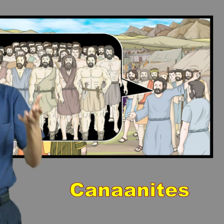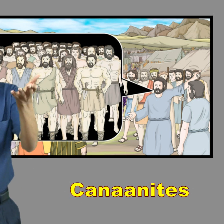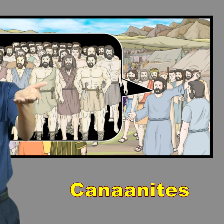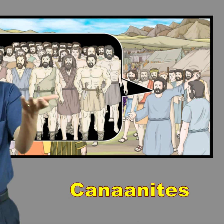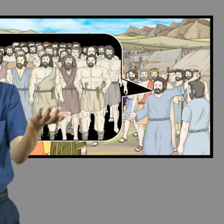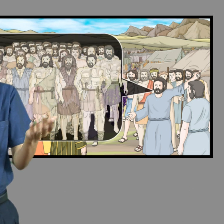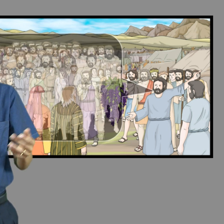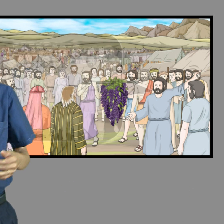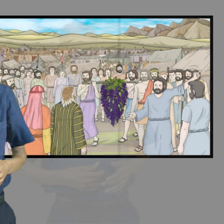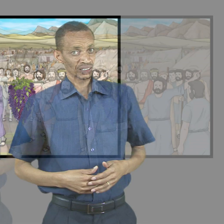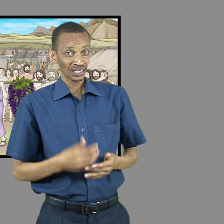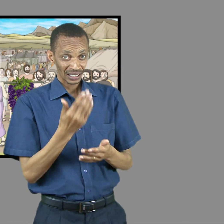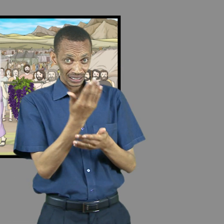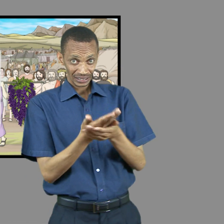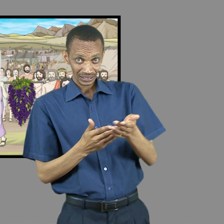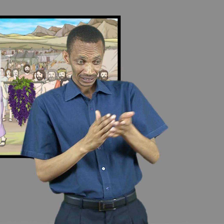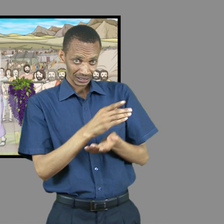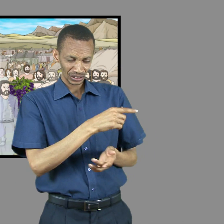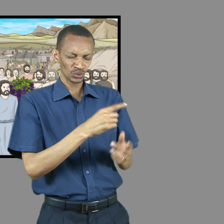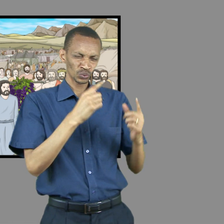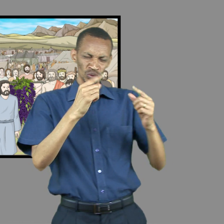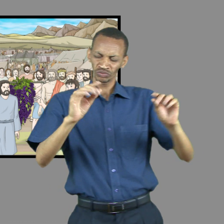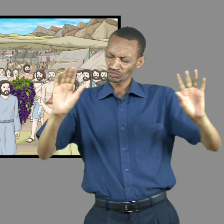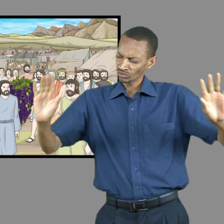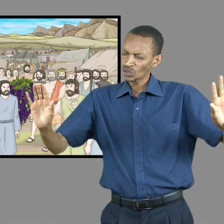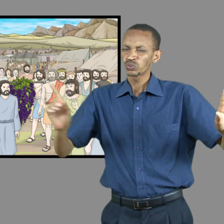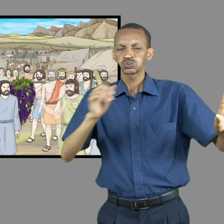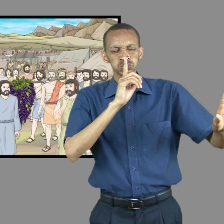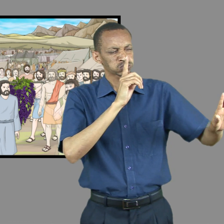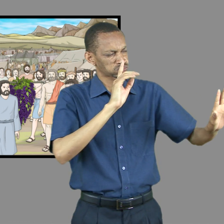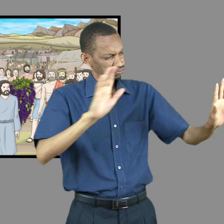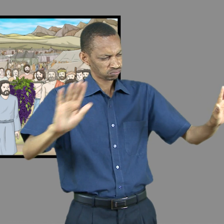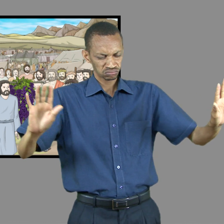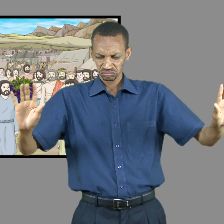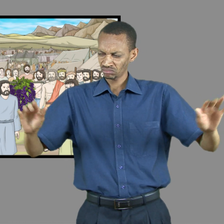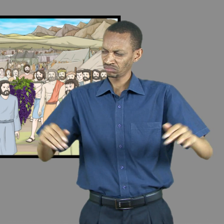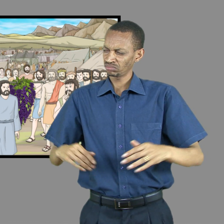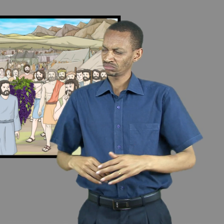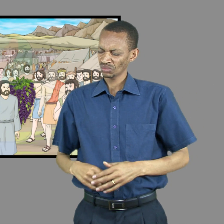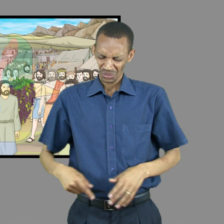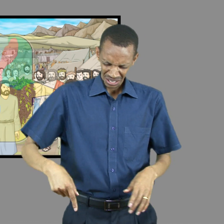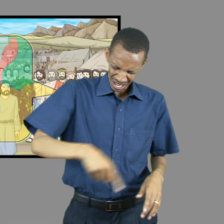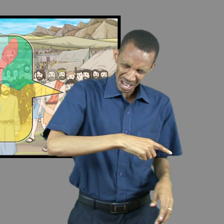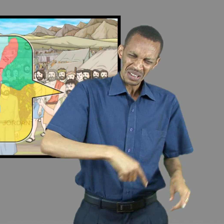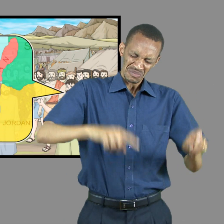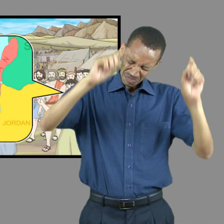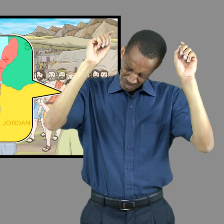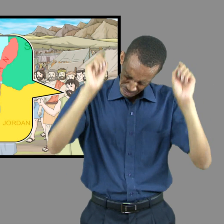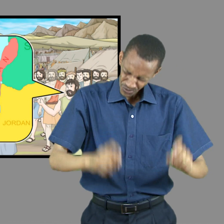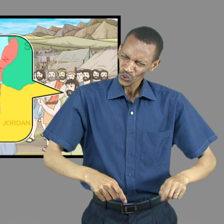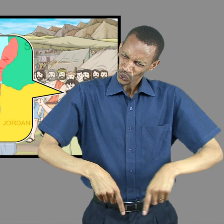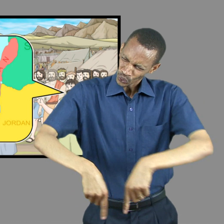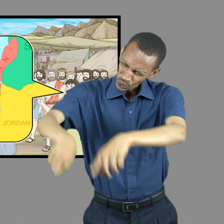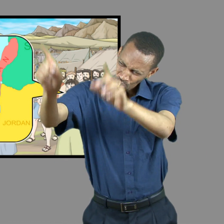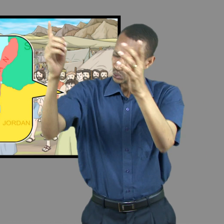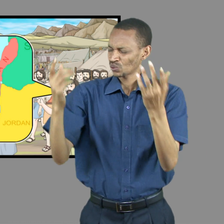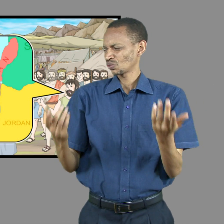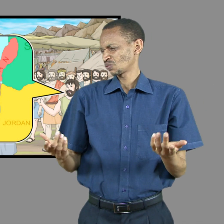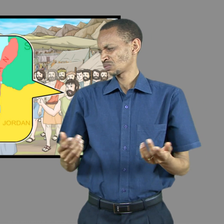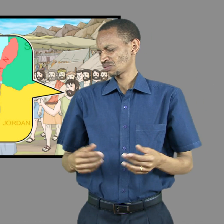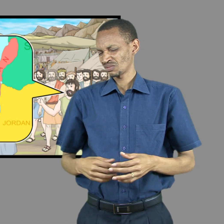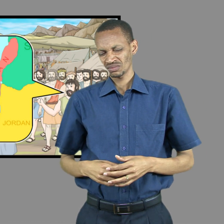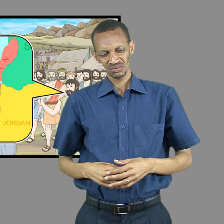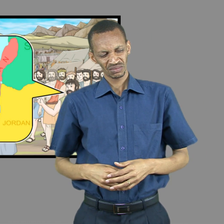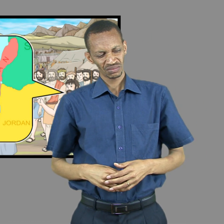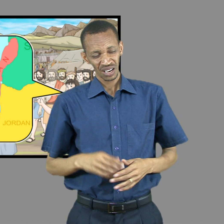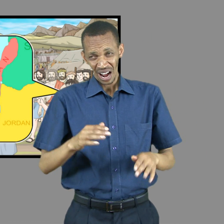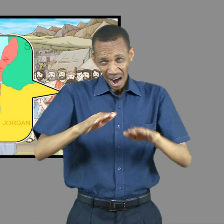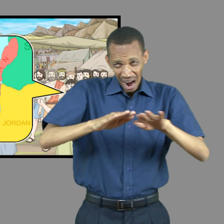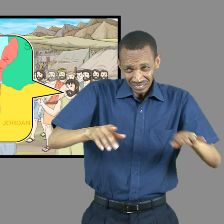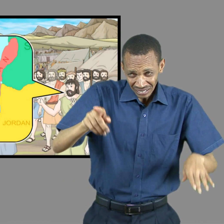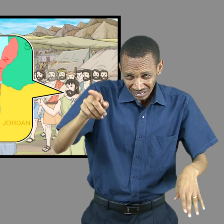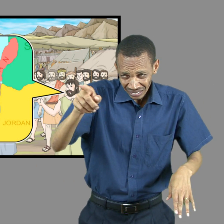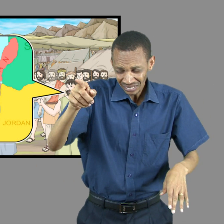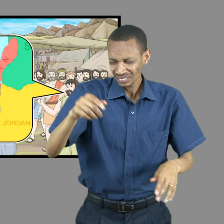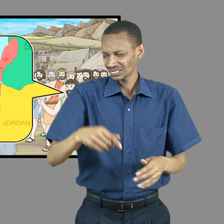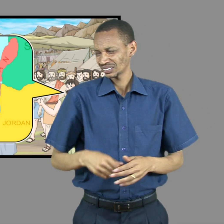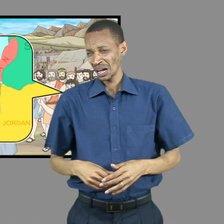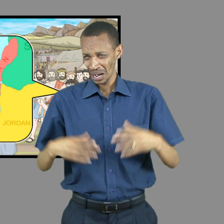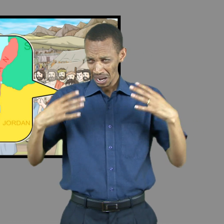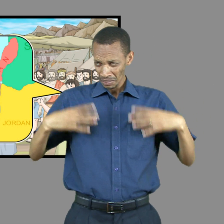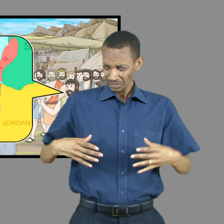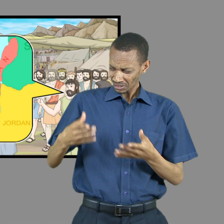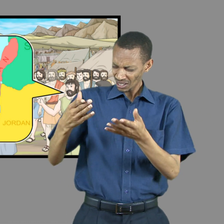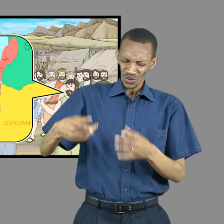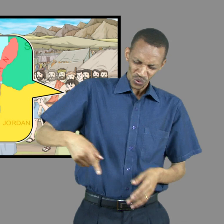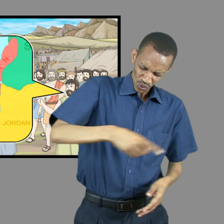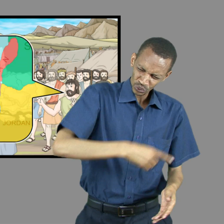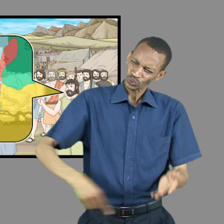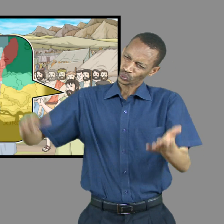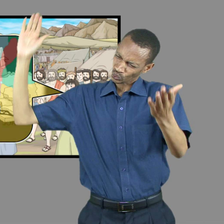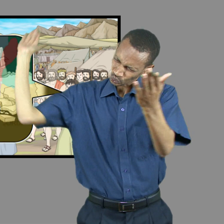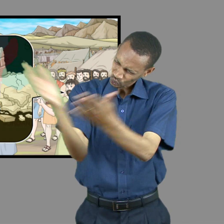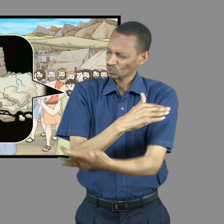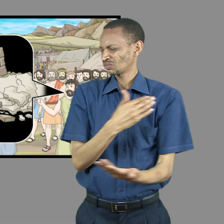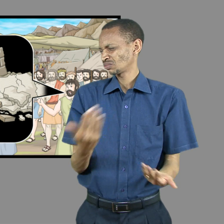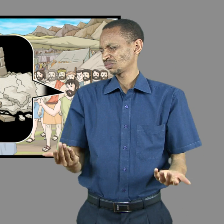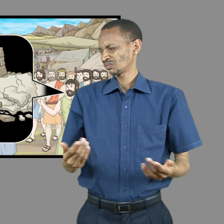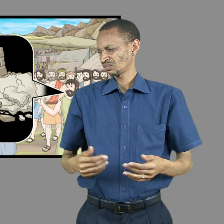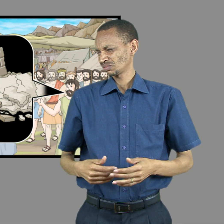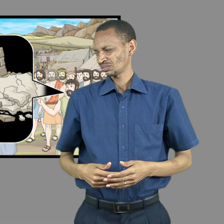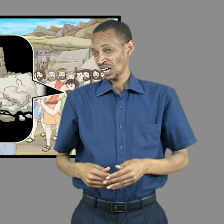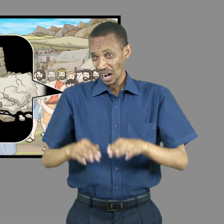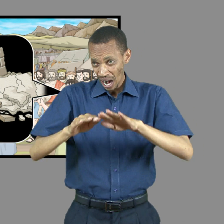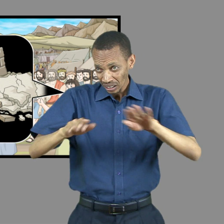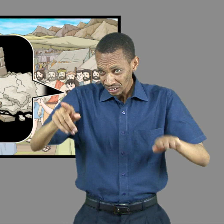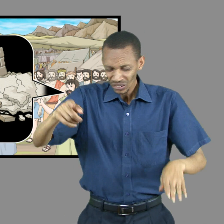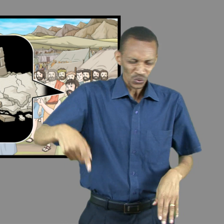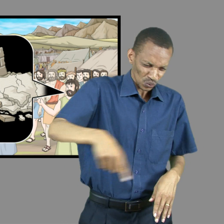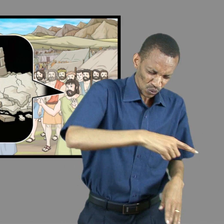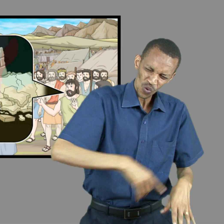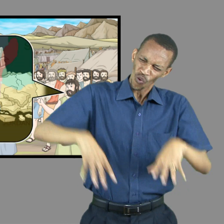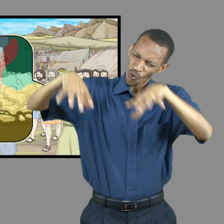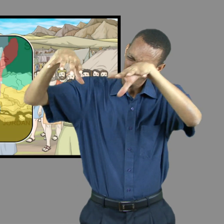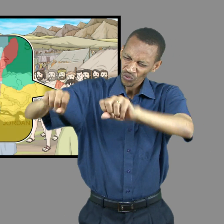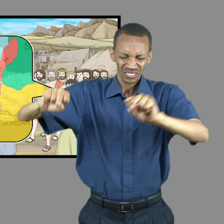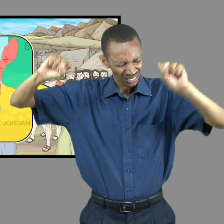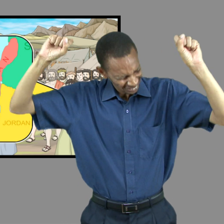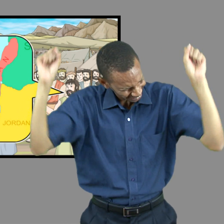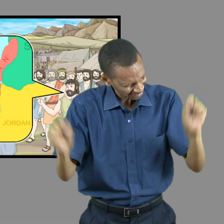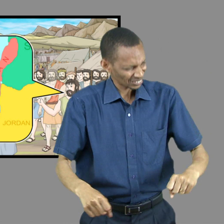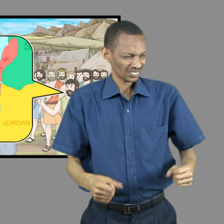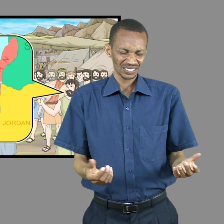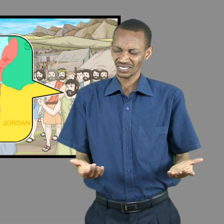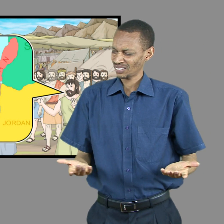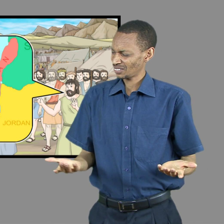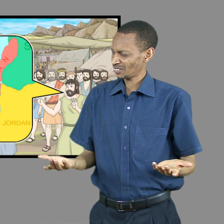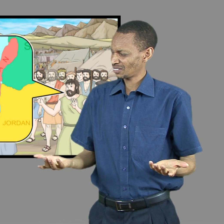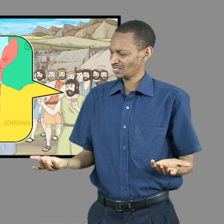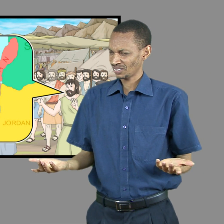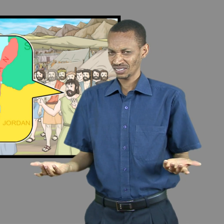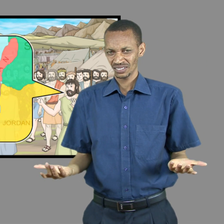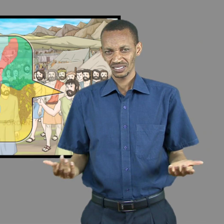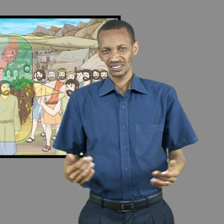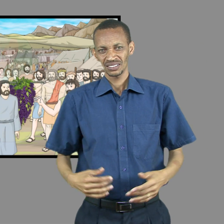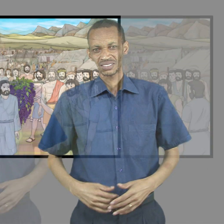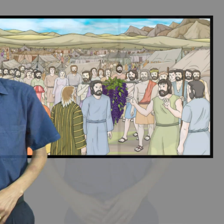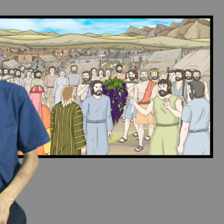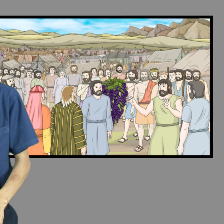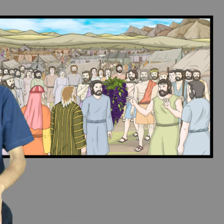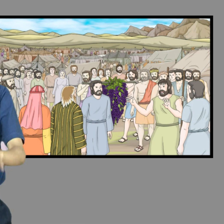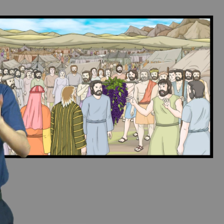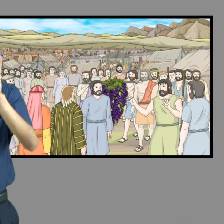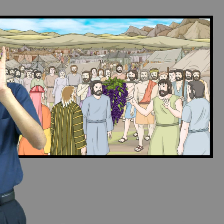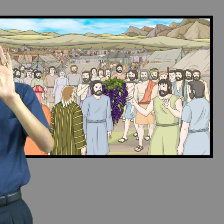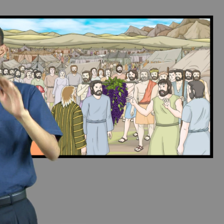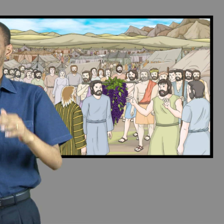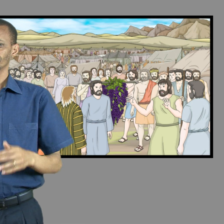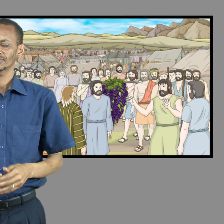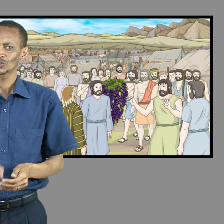Then Caleb quieted the people before Moses and said, “We must go up and take possession of the land, for we can certainly conquer it!”